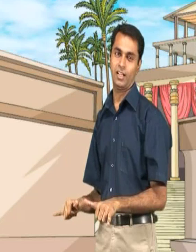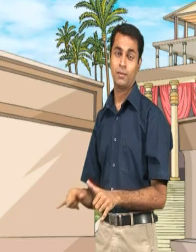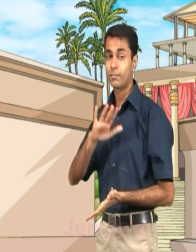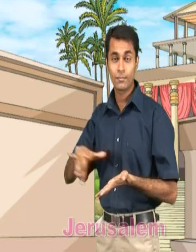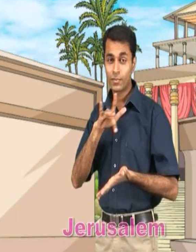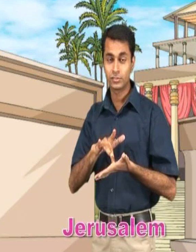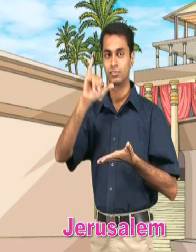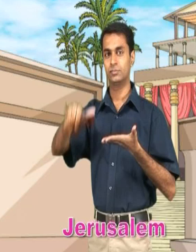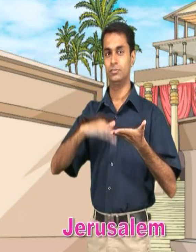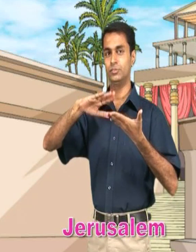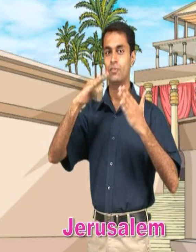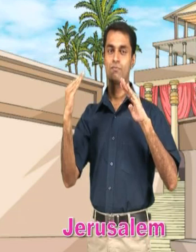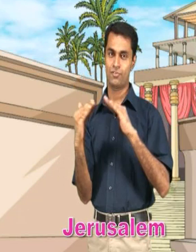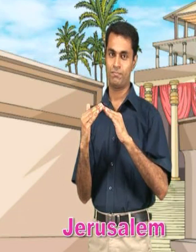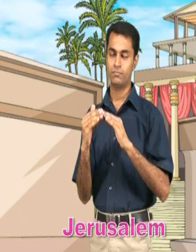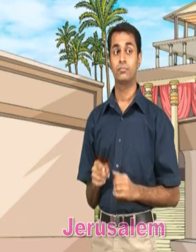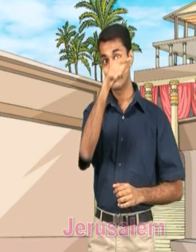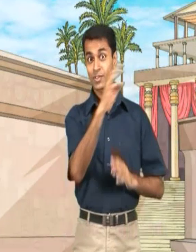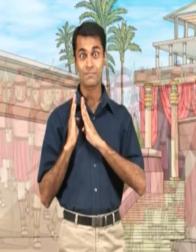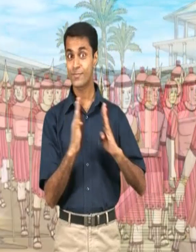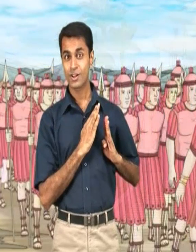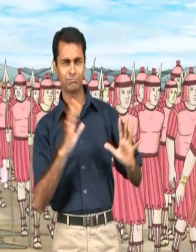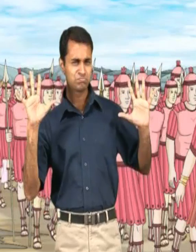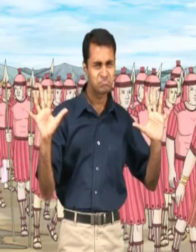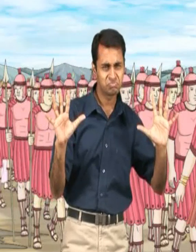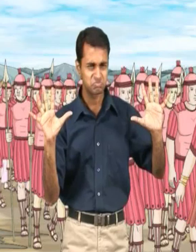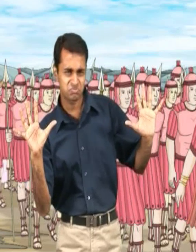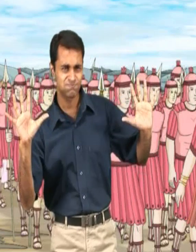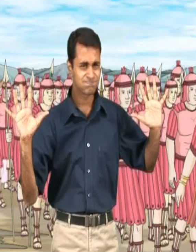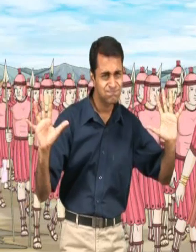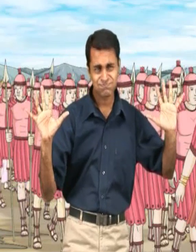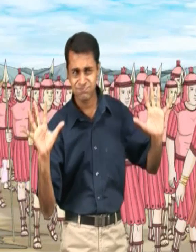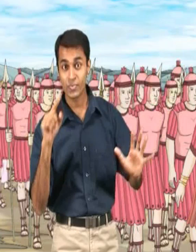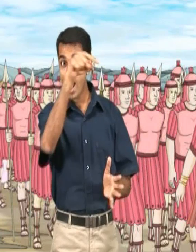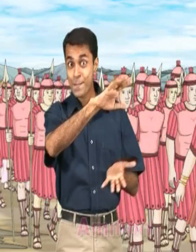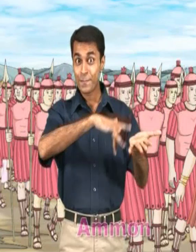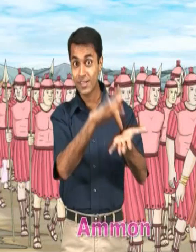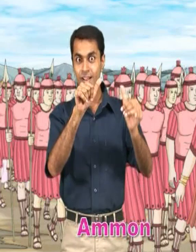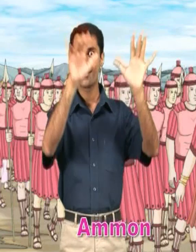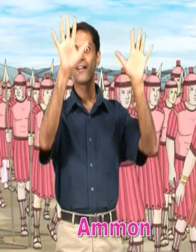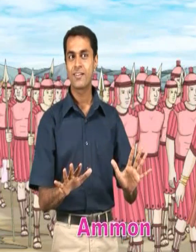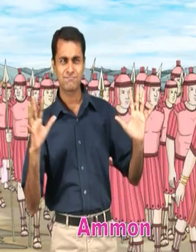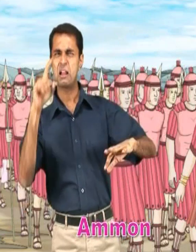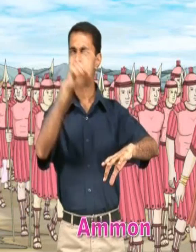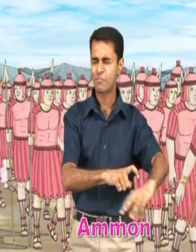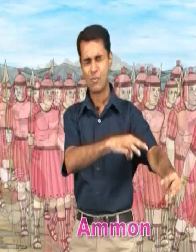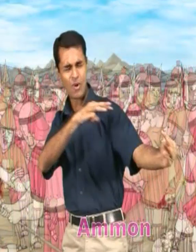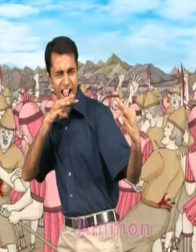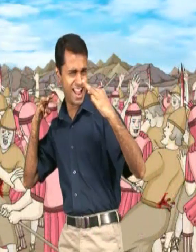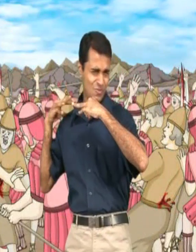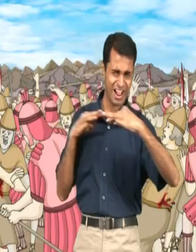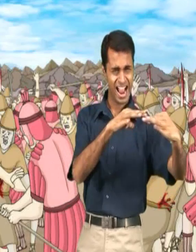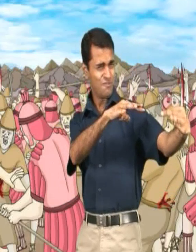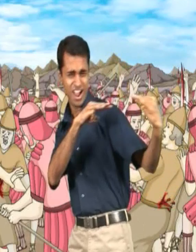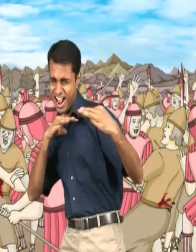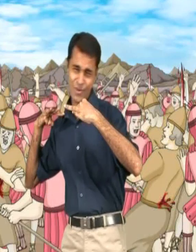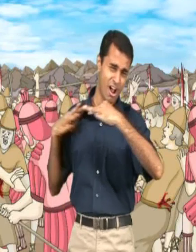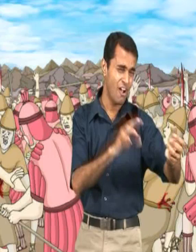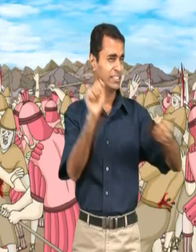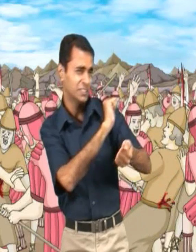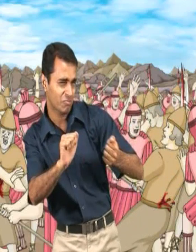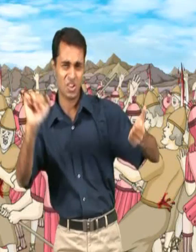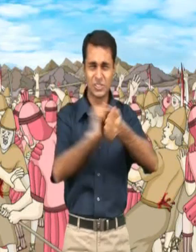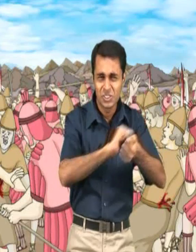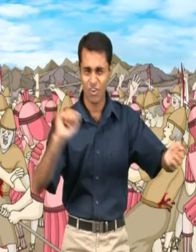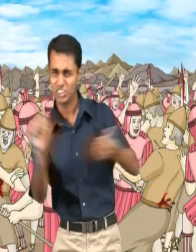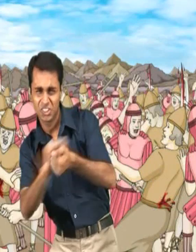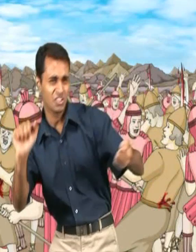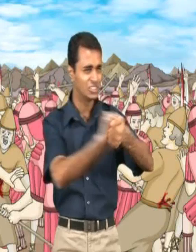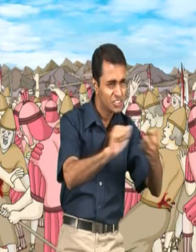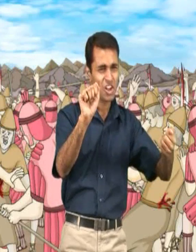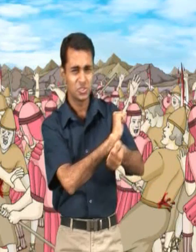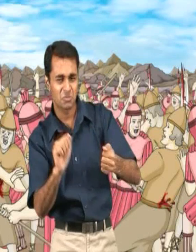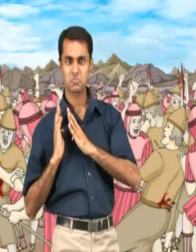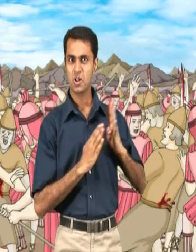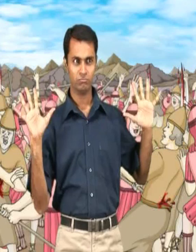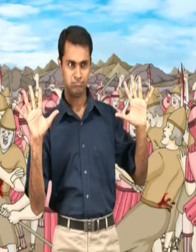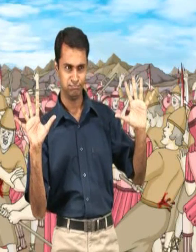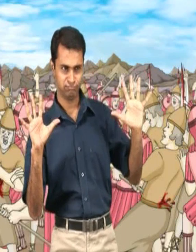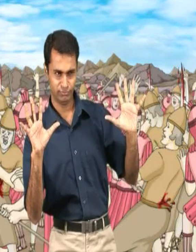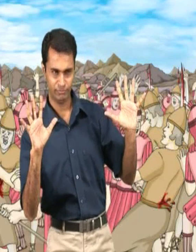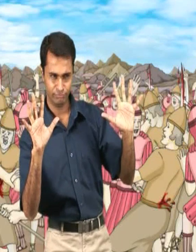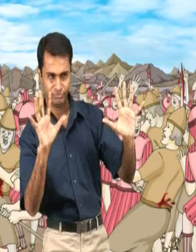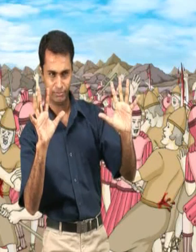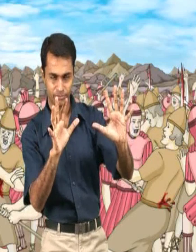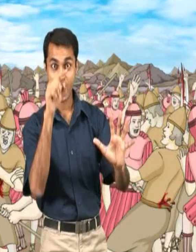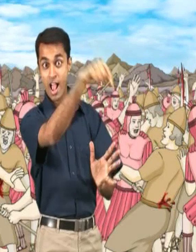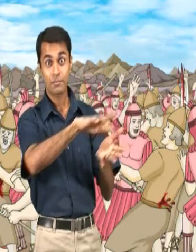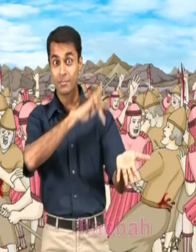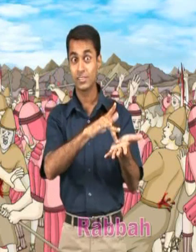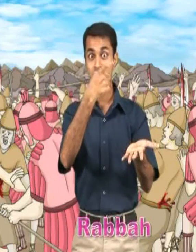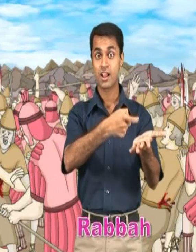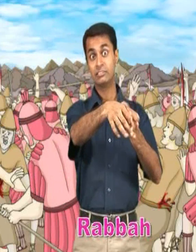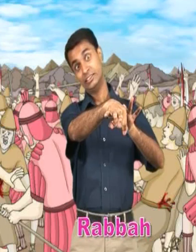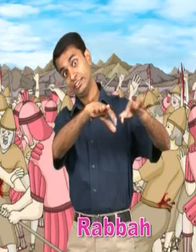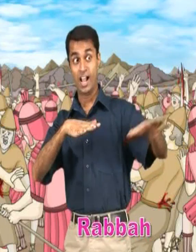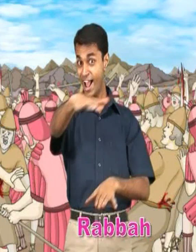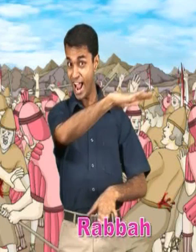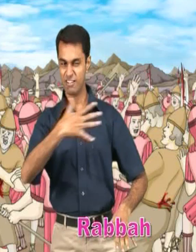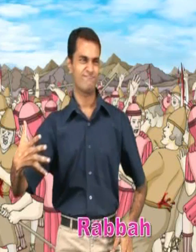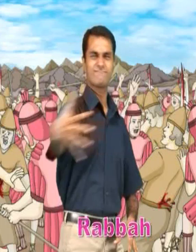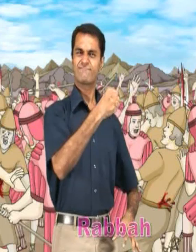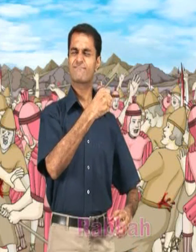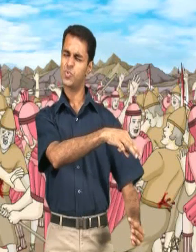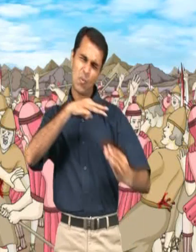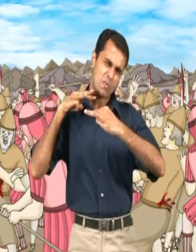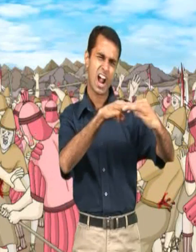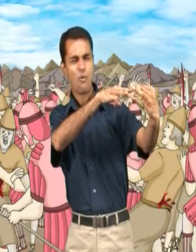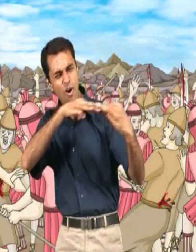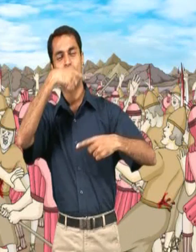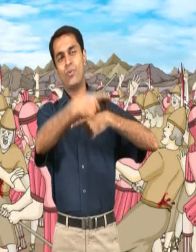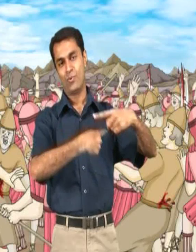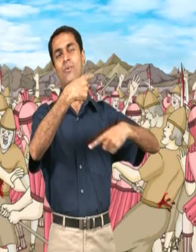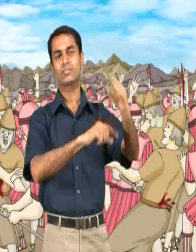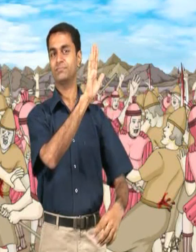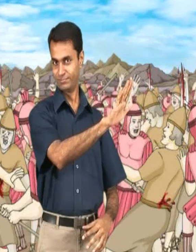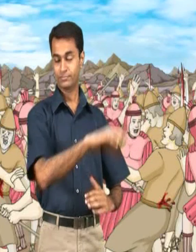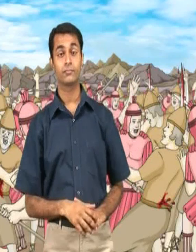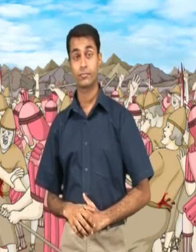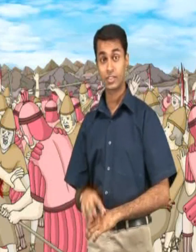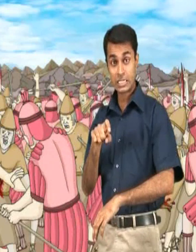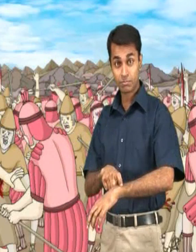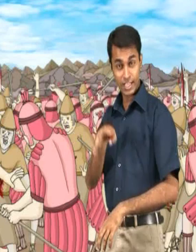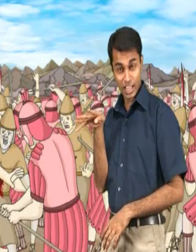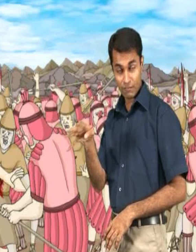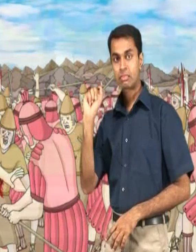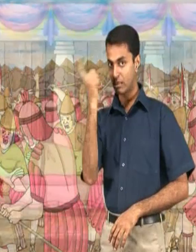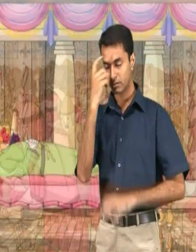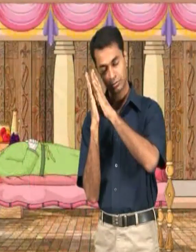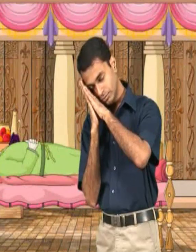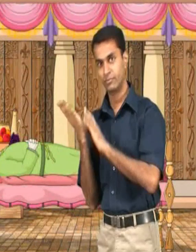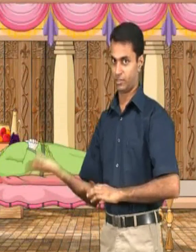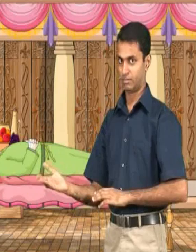They destroyed the Ammonites and besieged Rabbah, but David remained in Jerusalem.